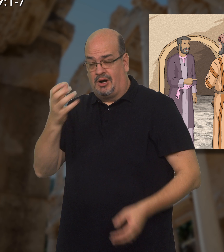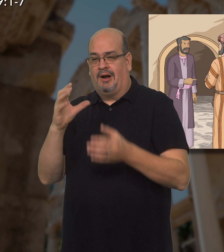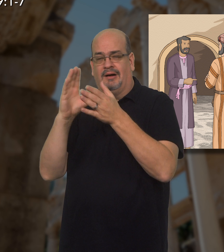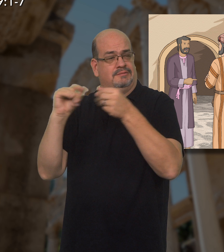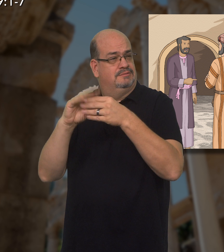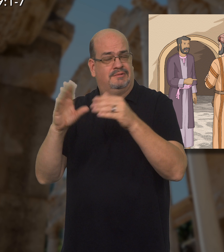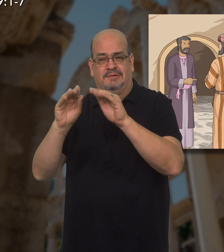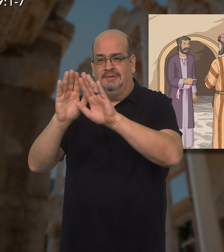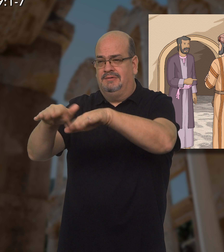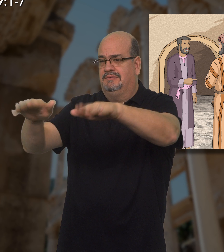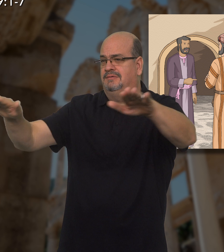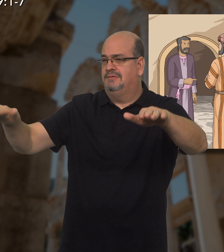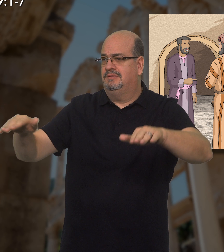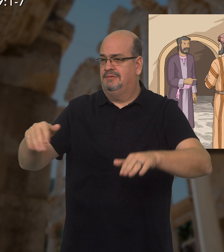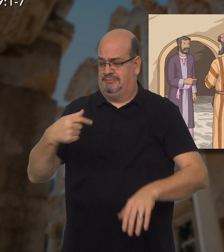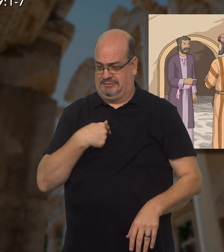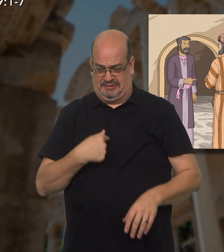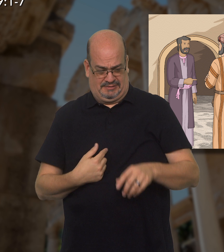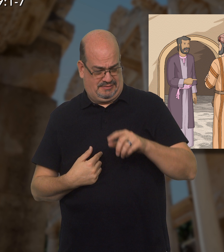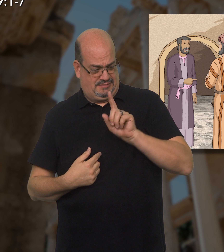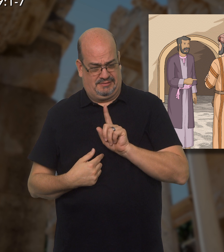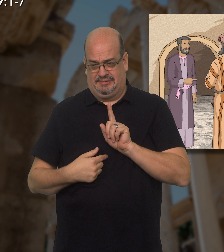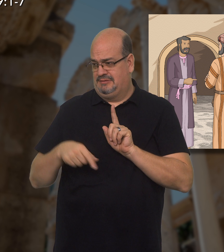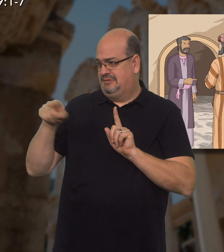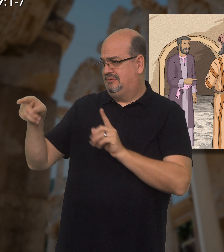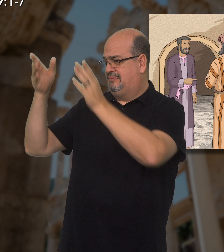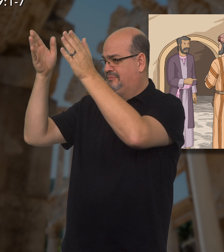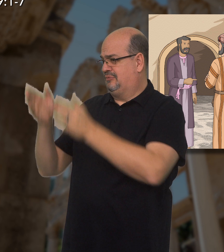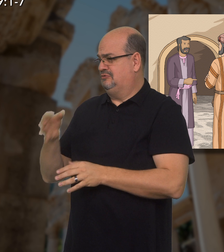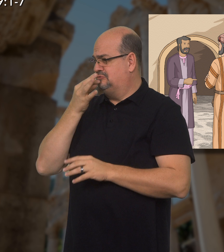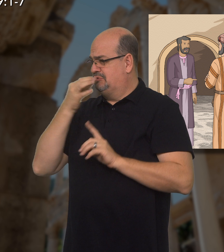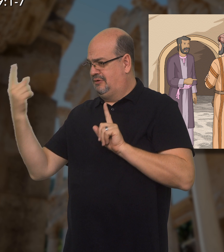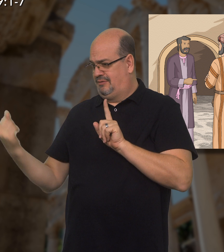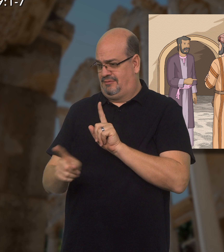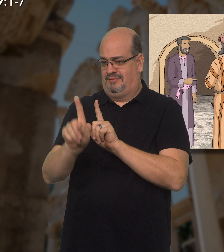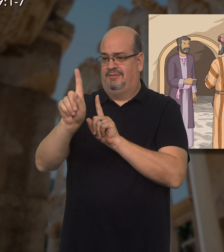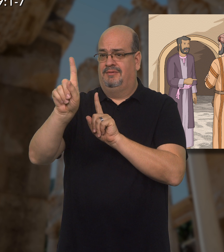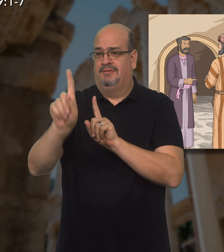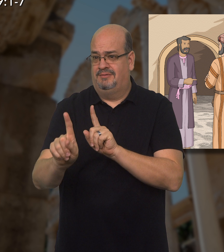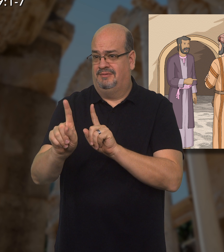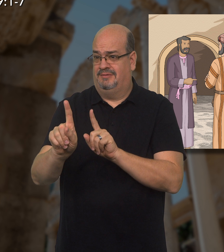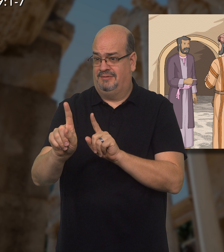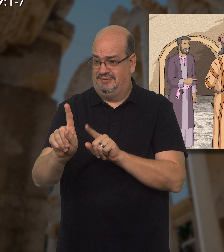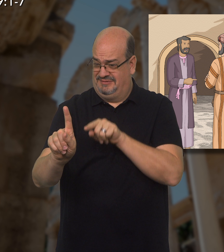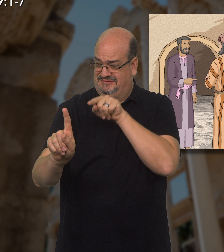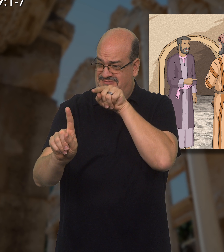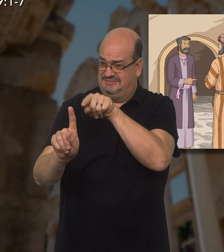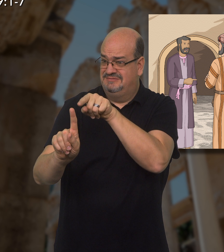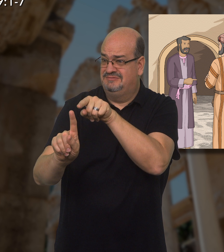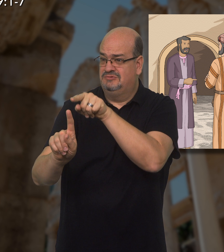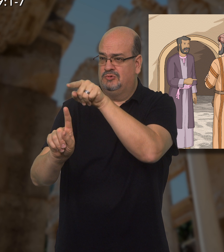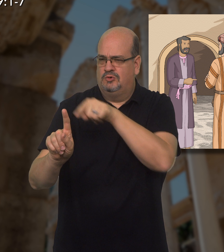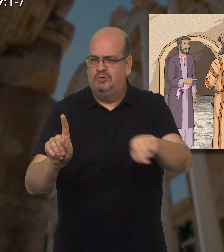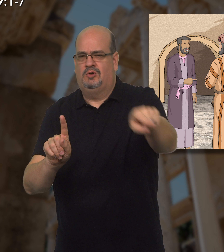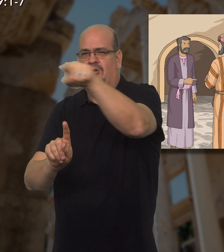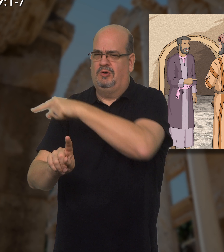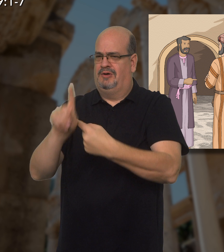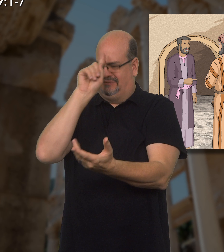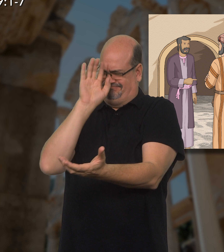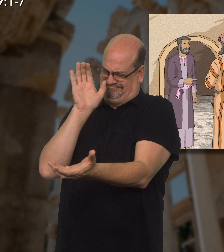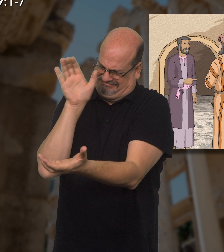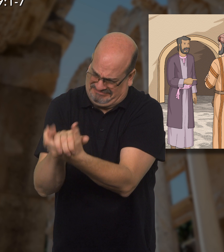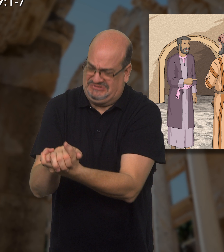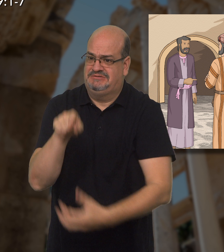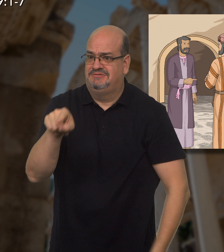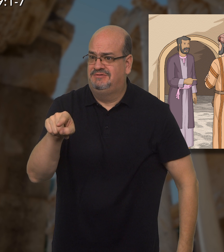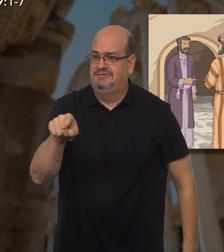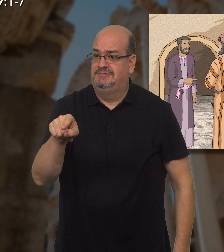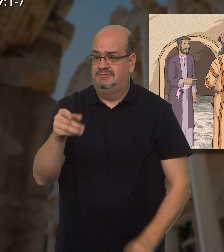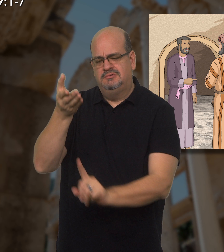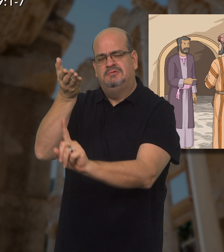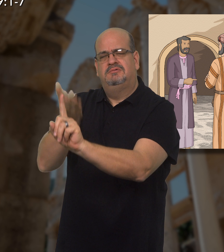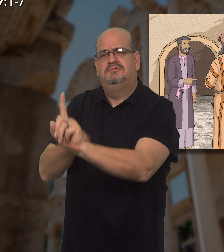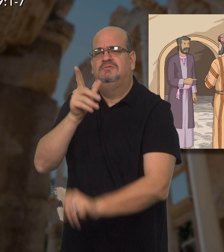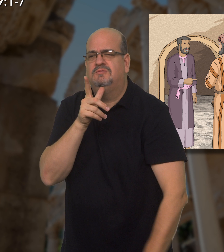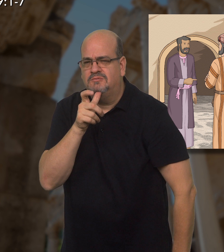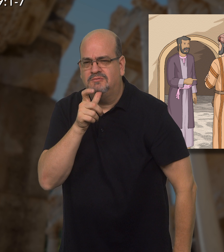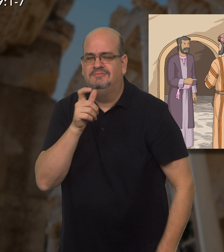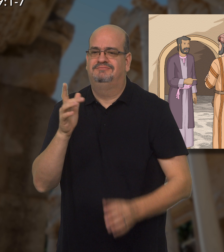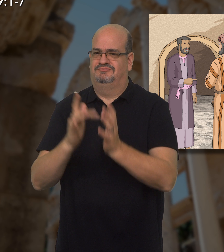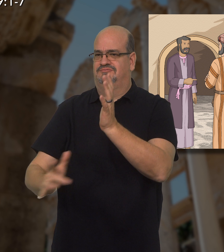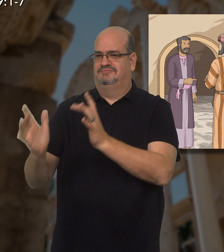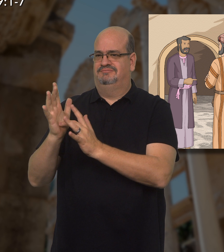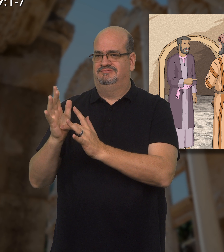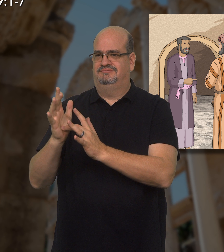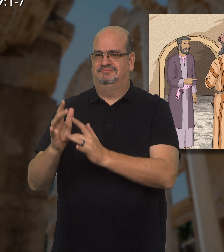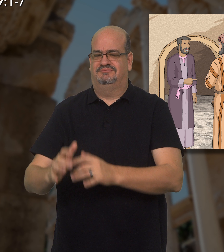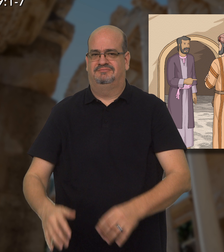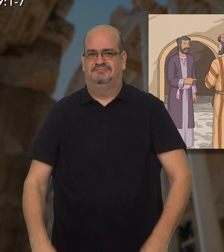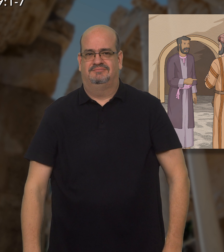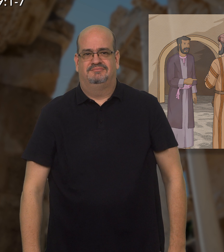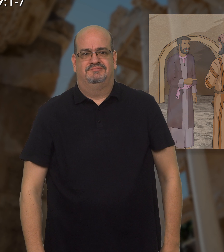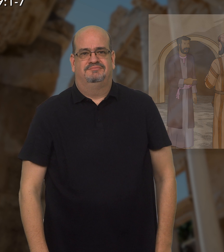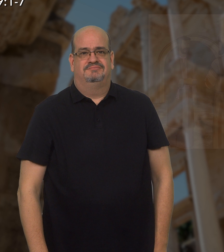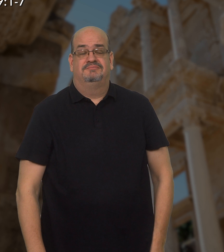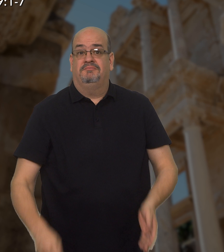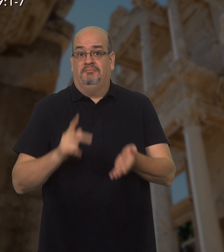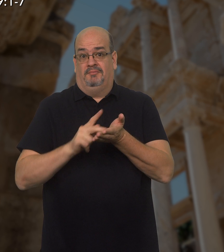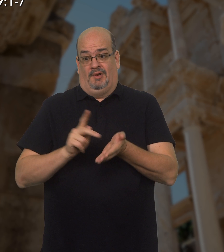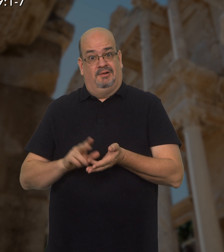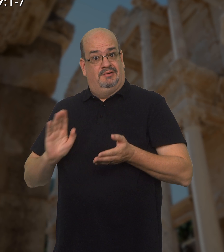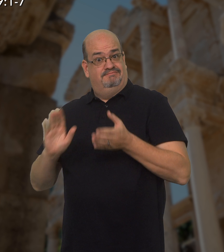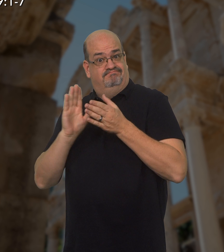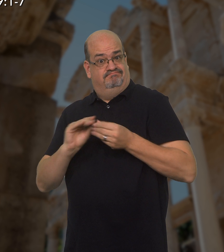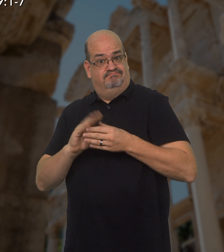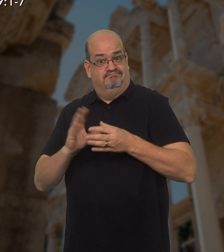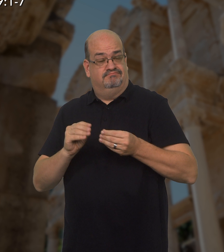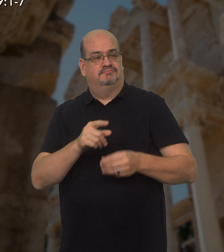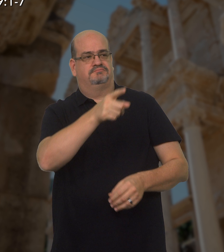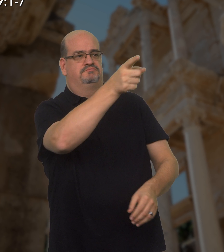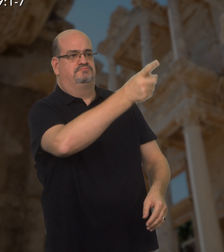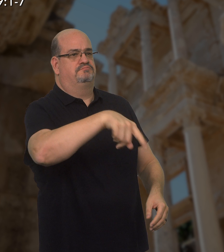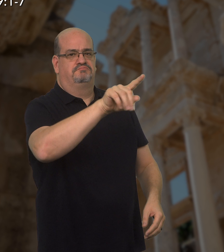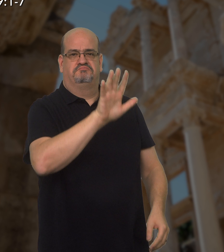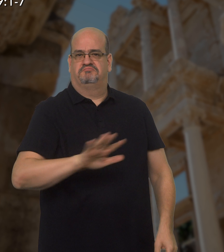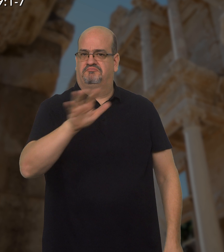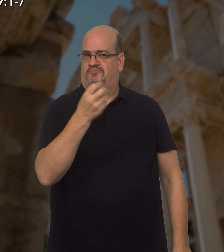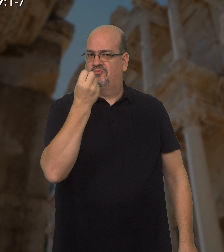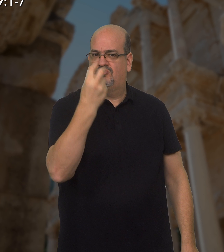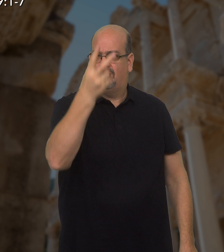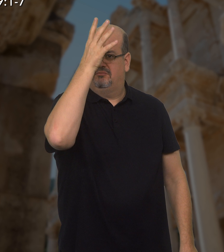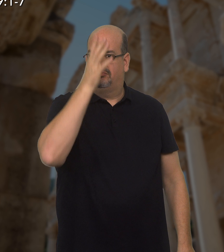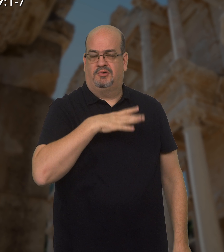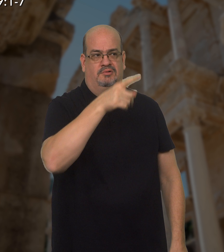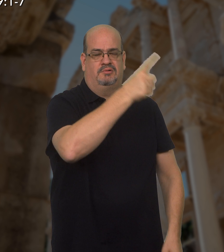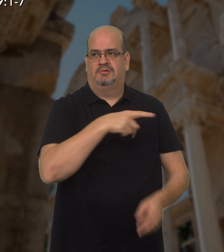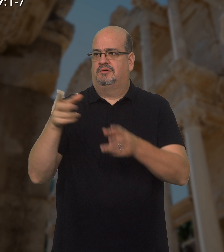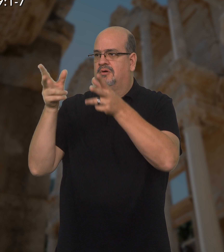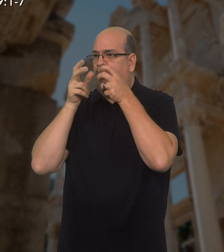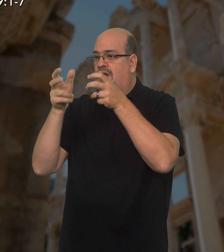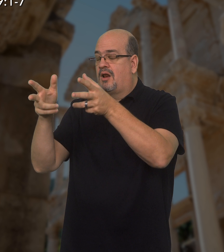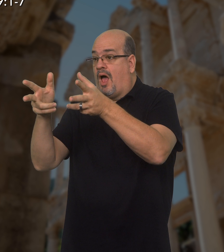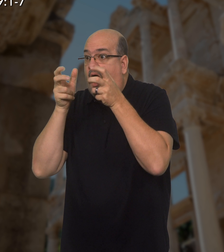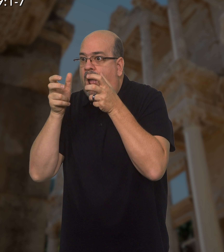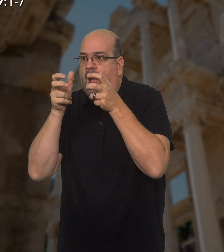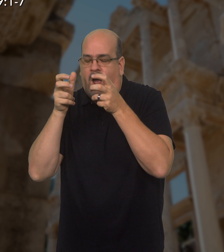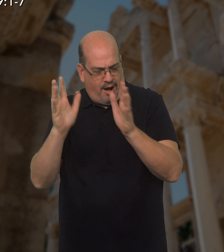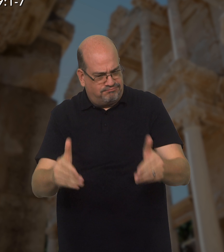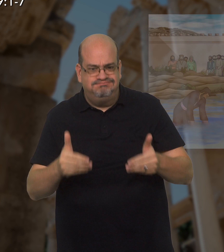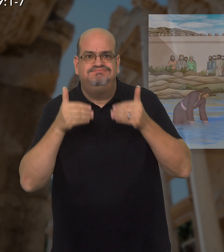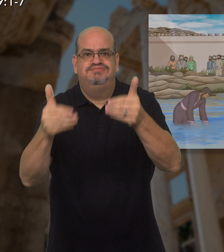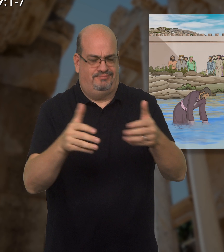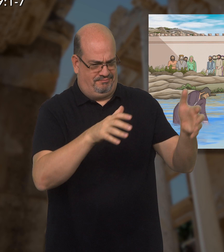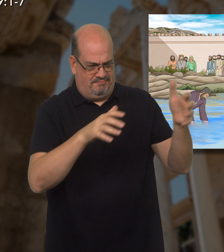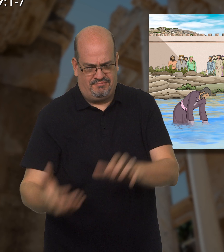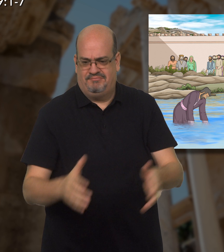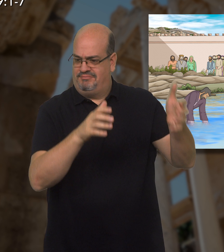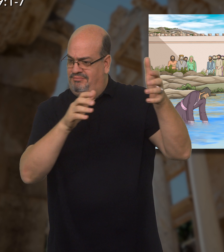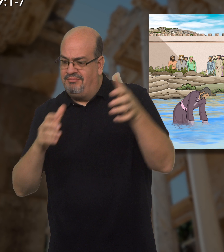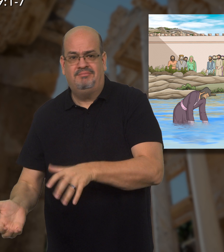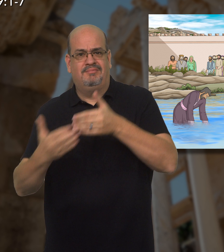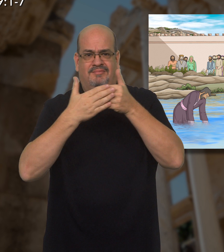He told the people to believe in the One coming after him, that is, in Jesus.”